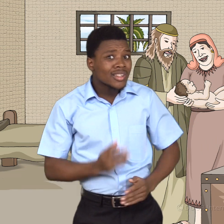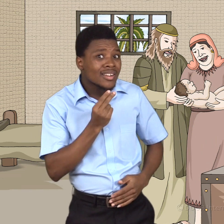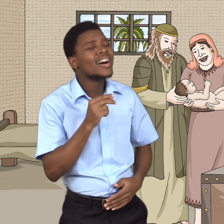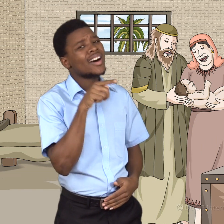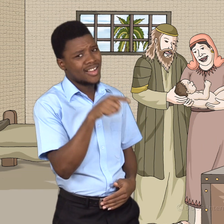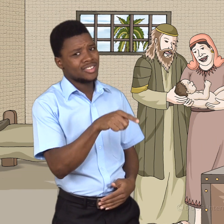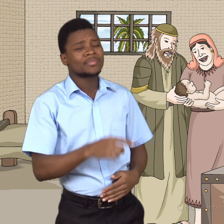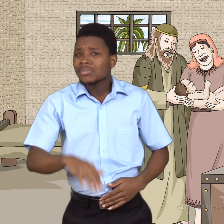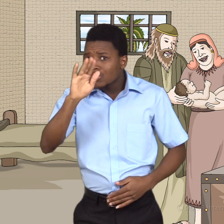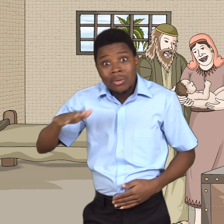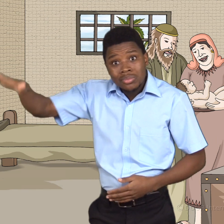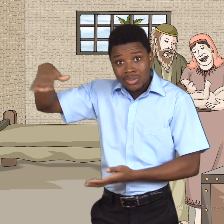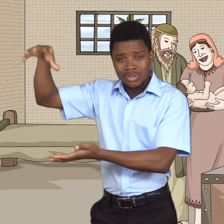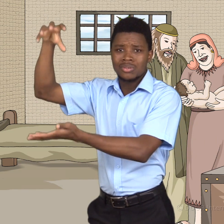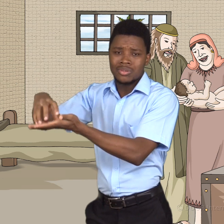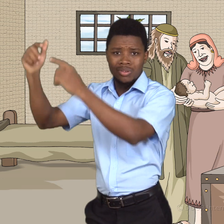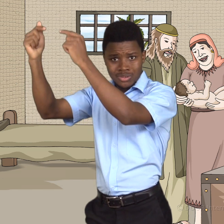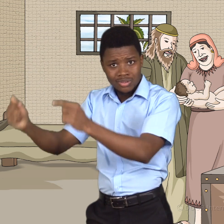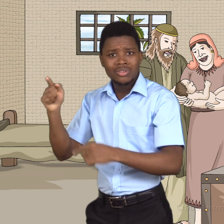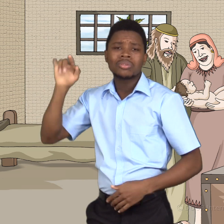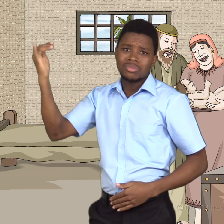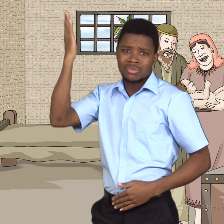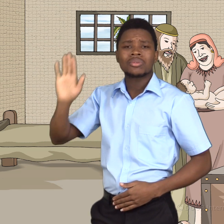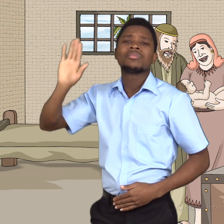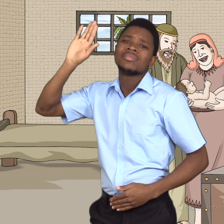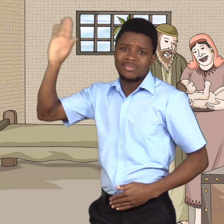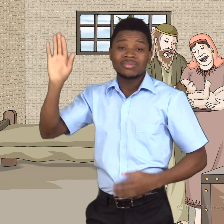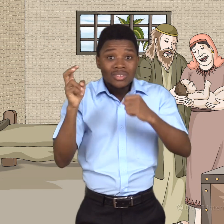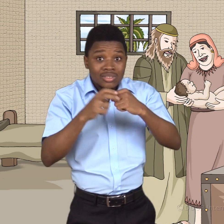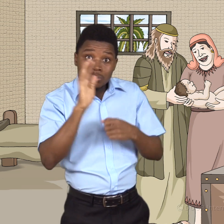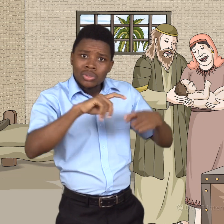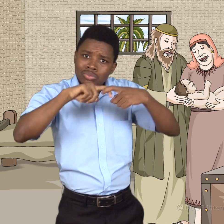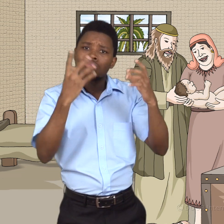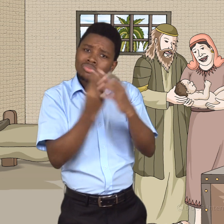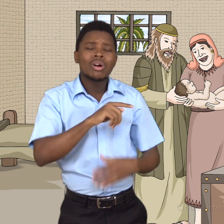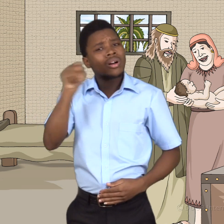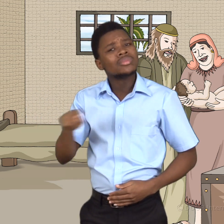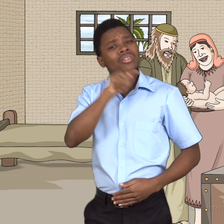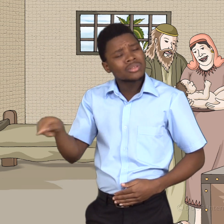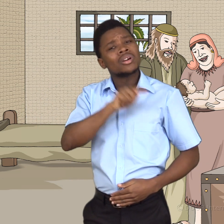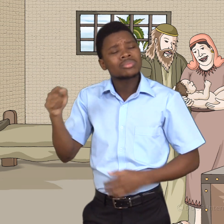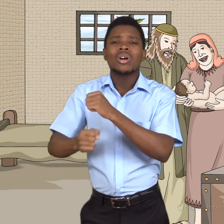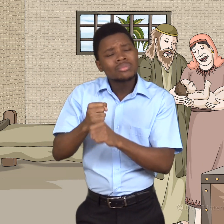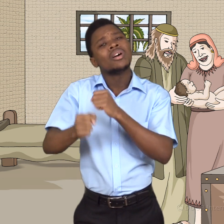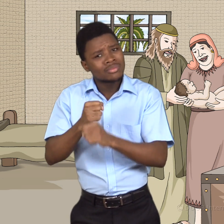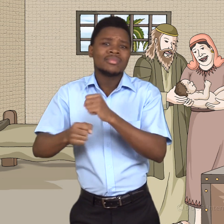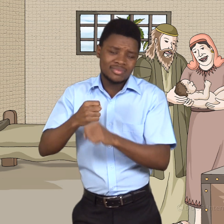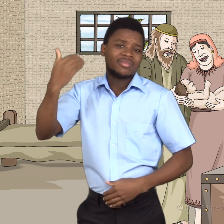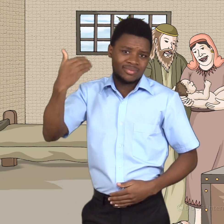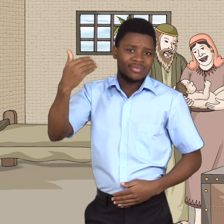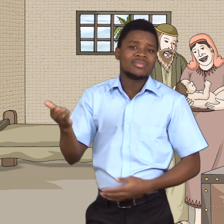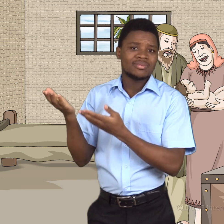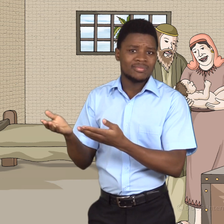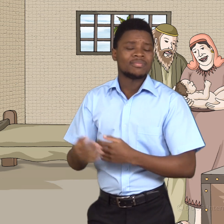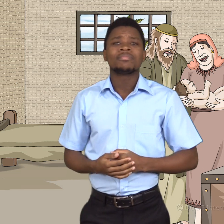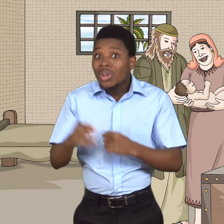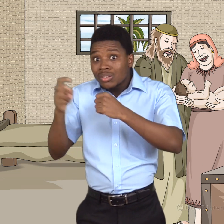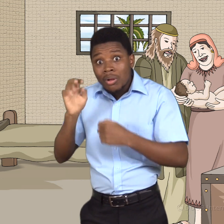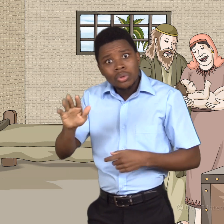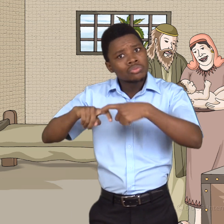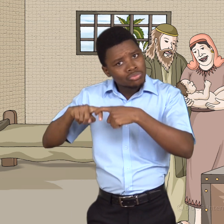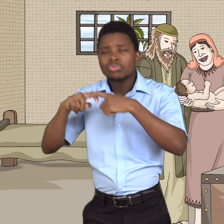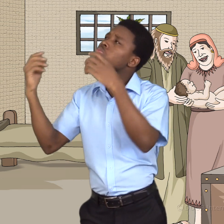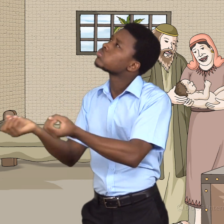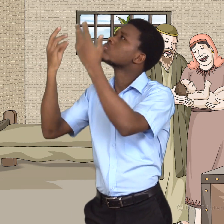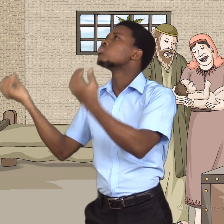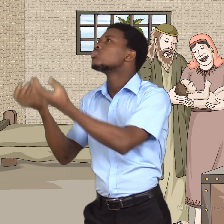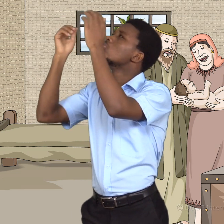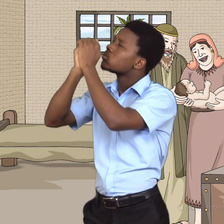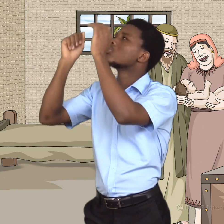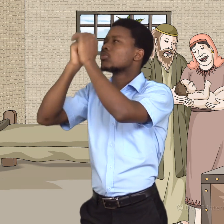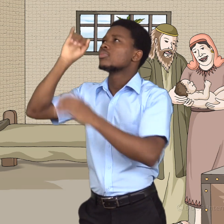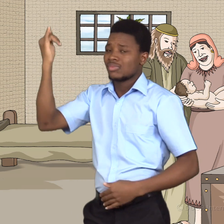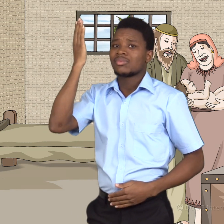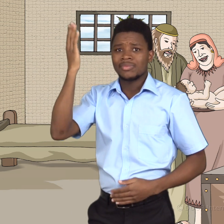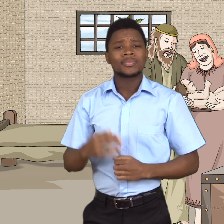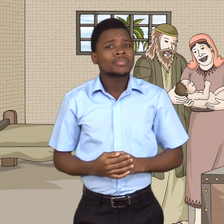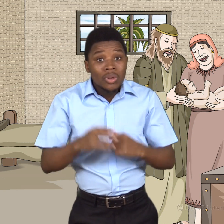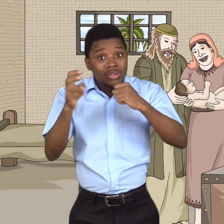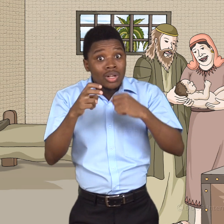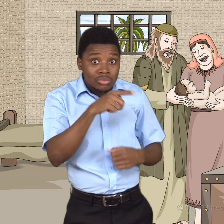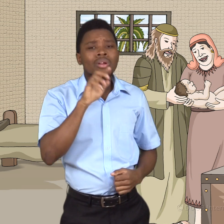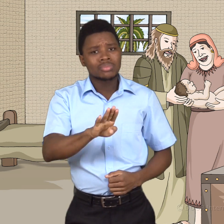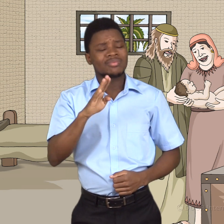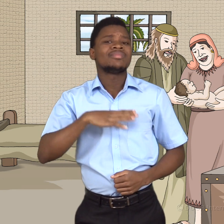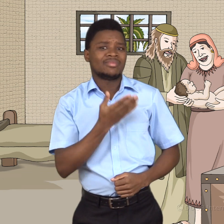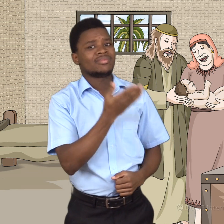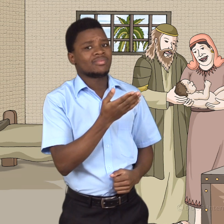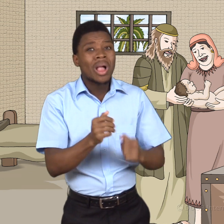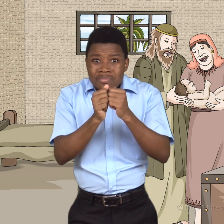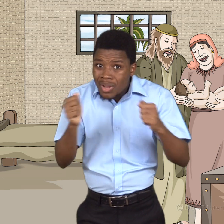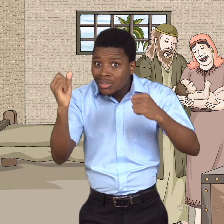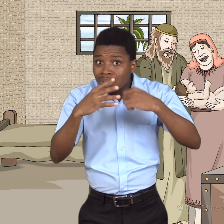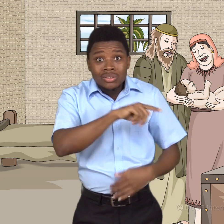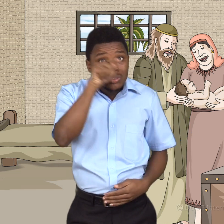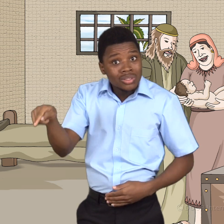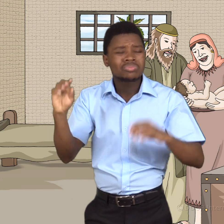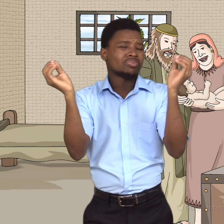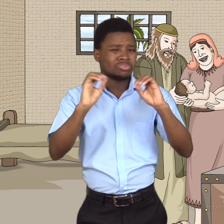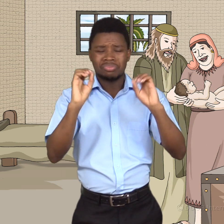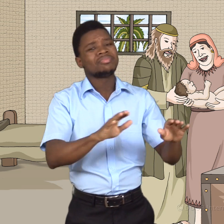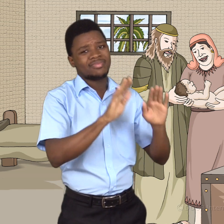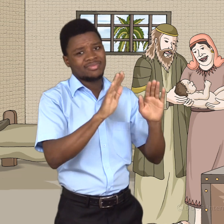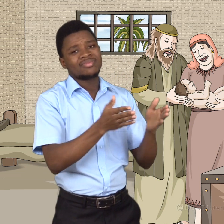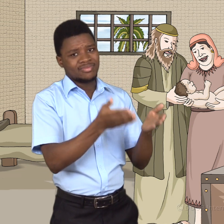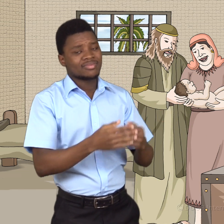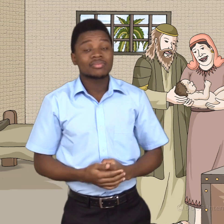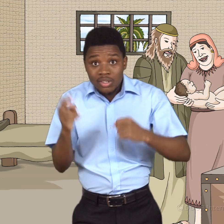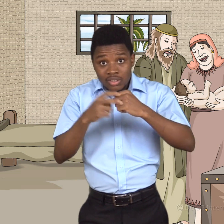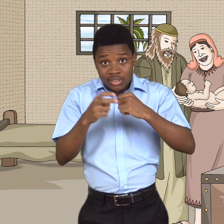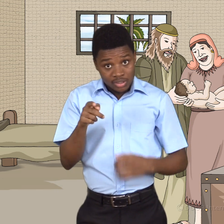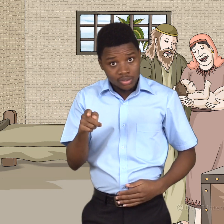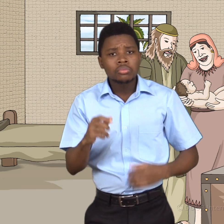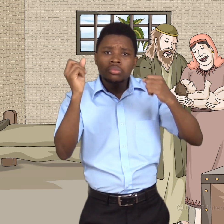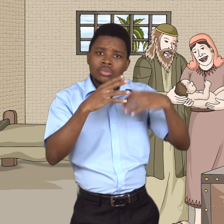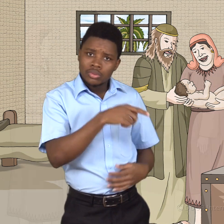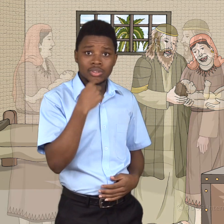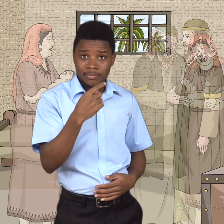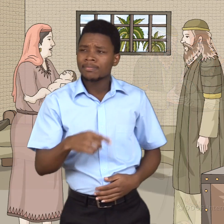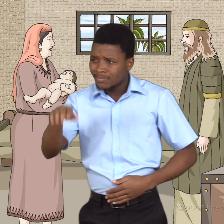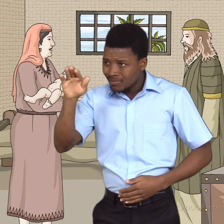She named him Samuel, saying, “Because I have asked for him from the LORD.”